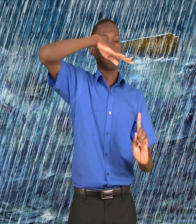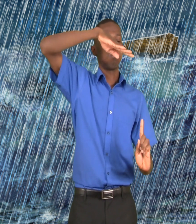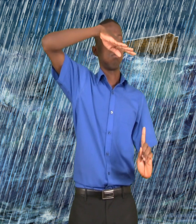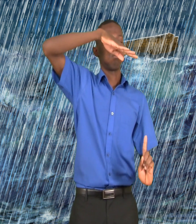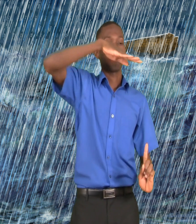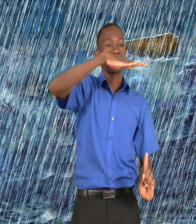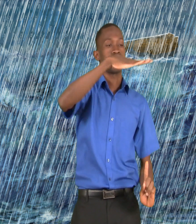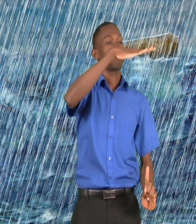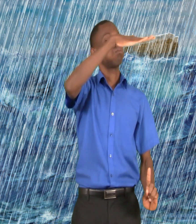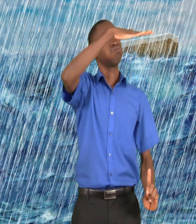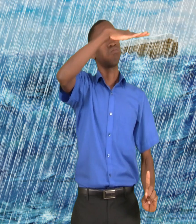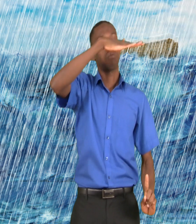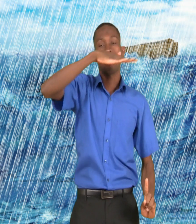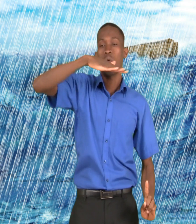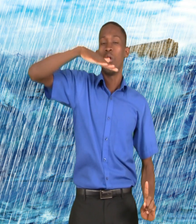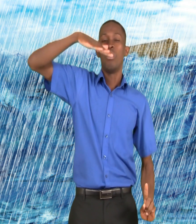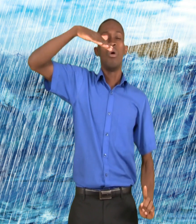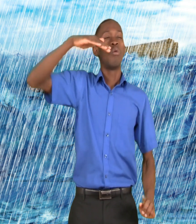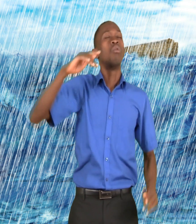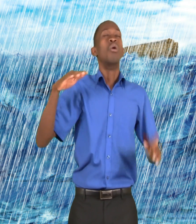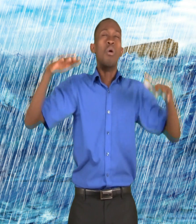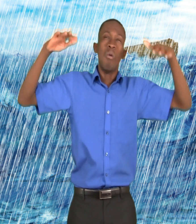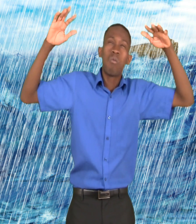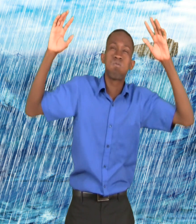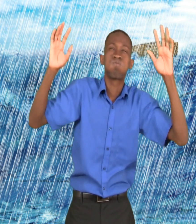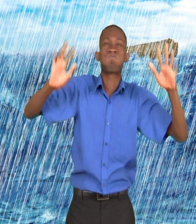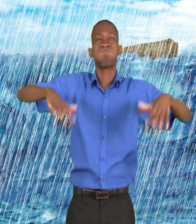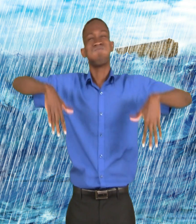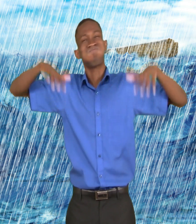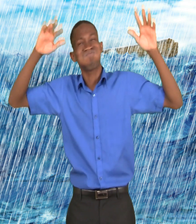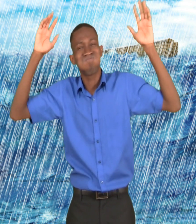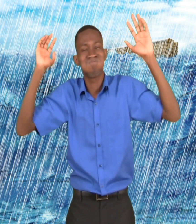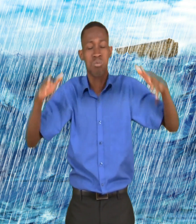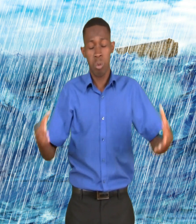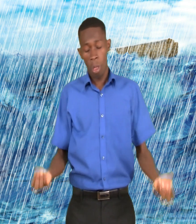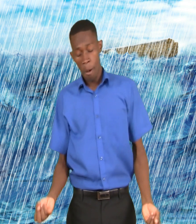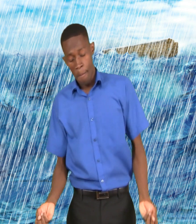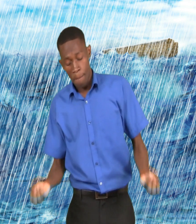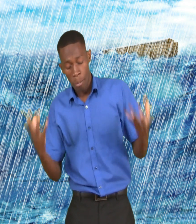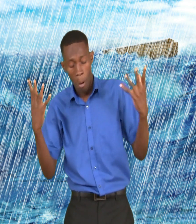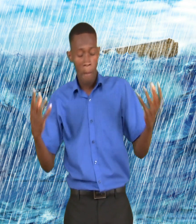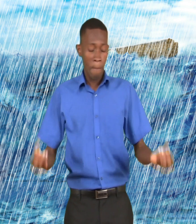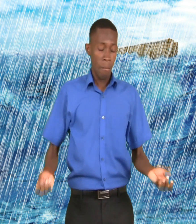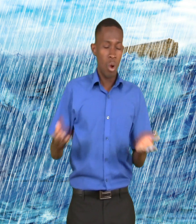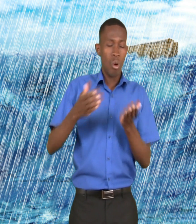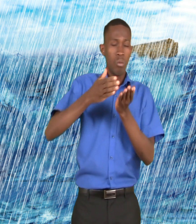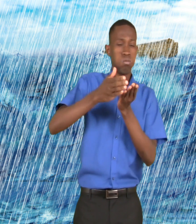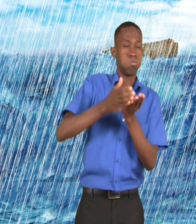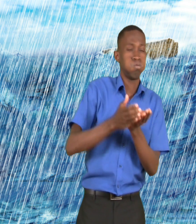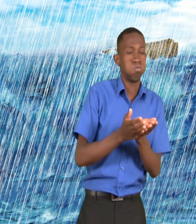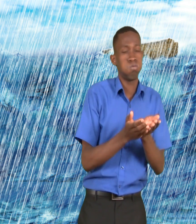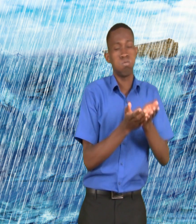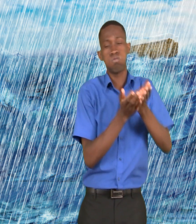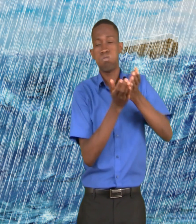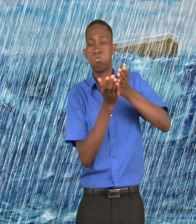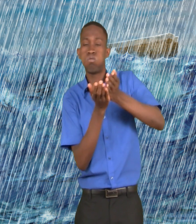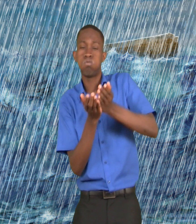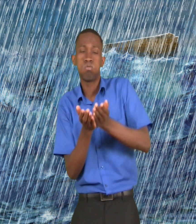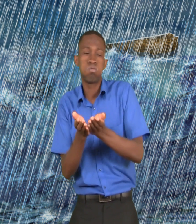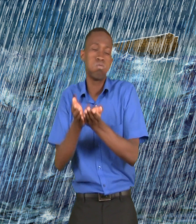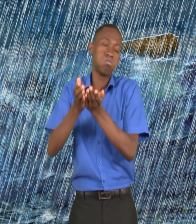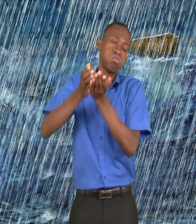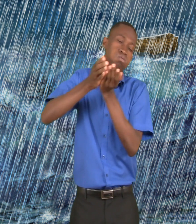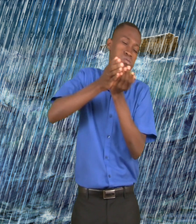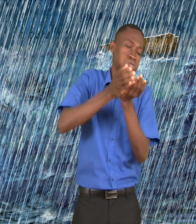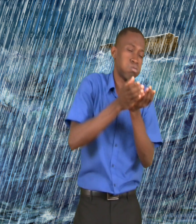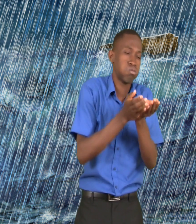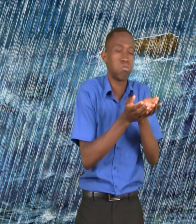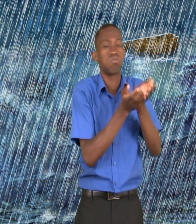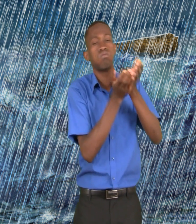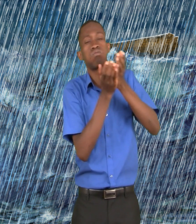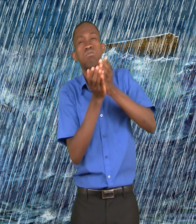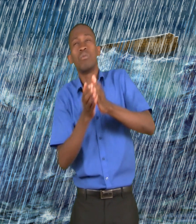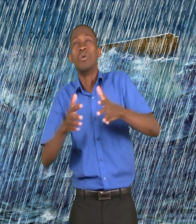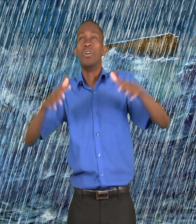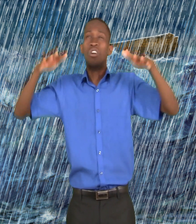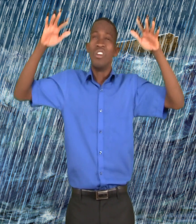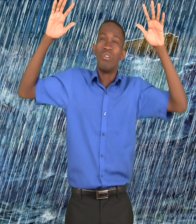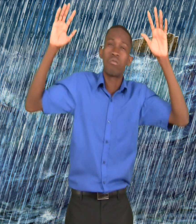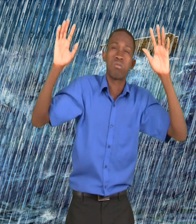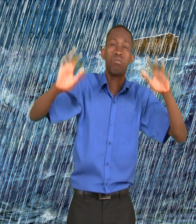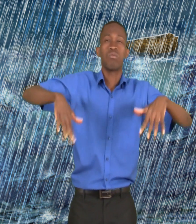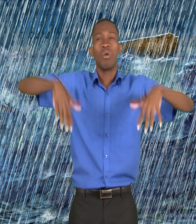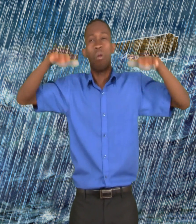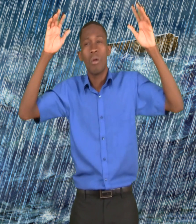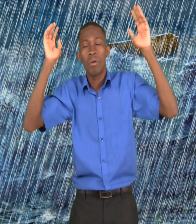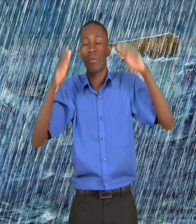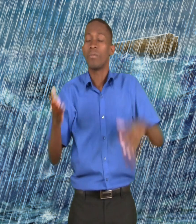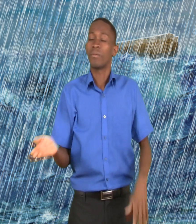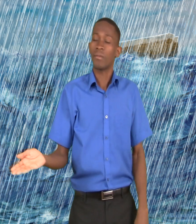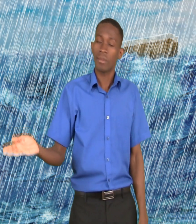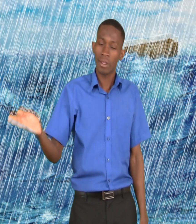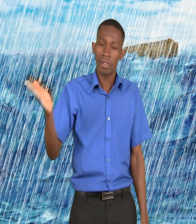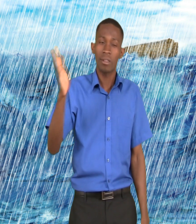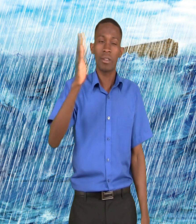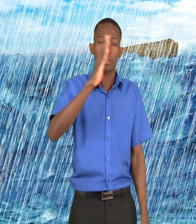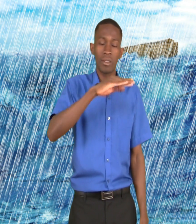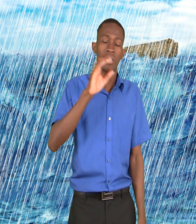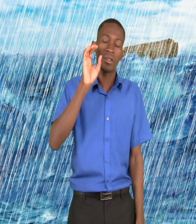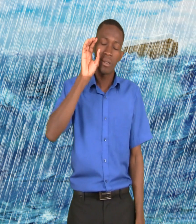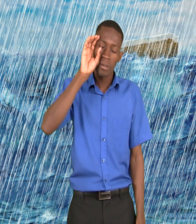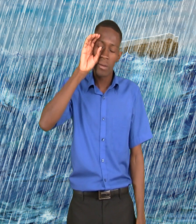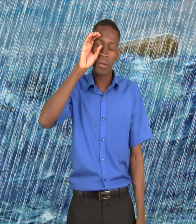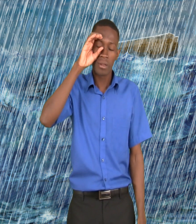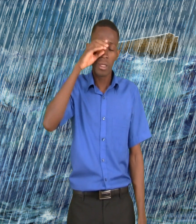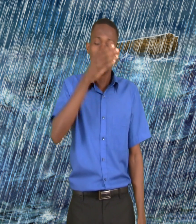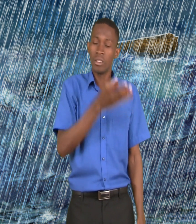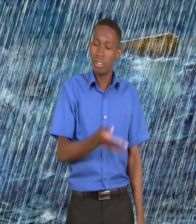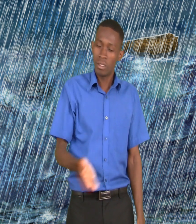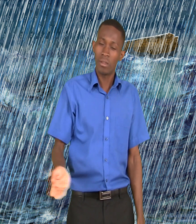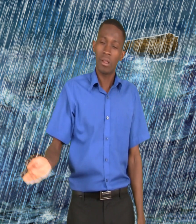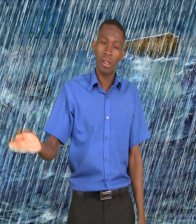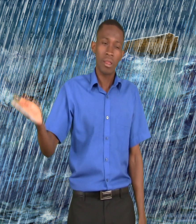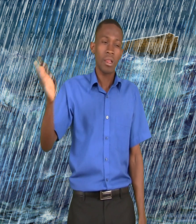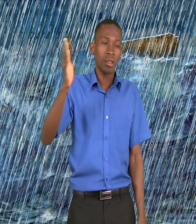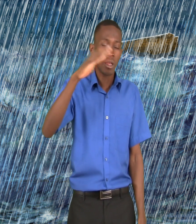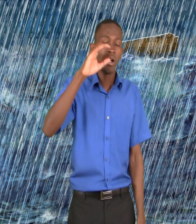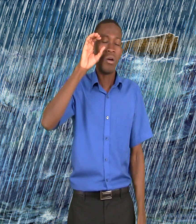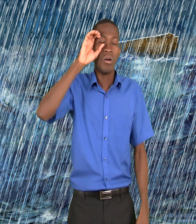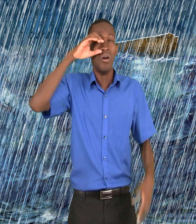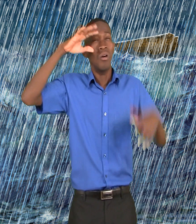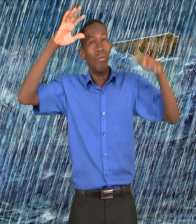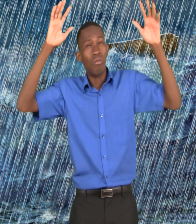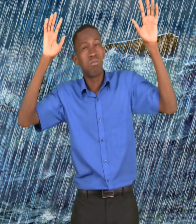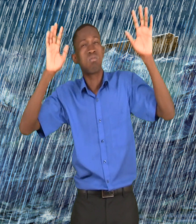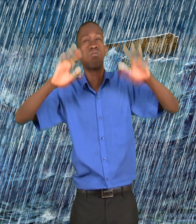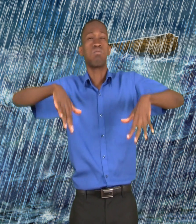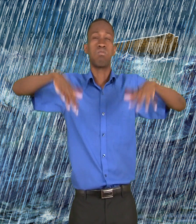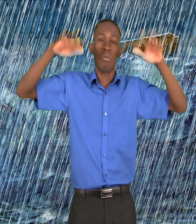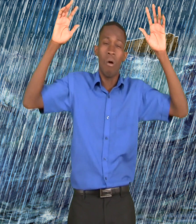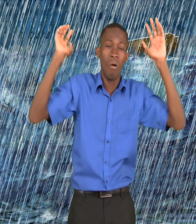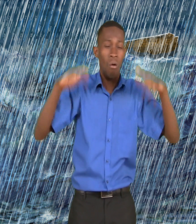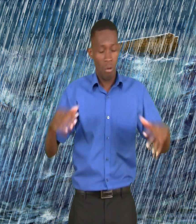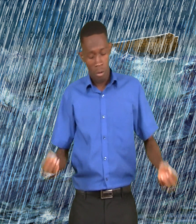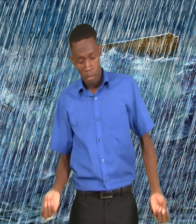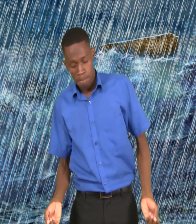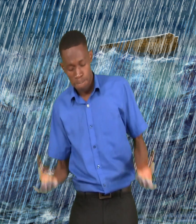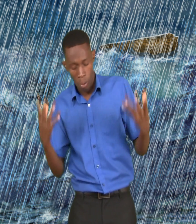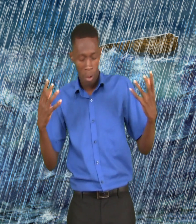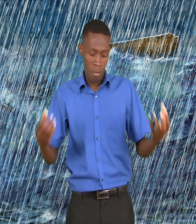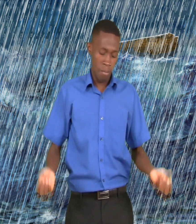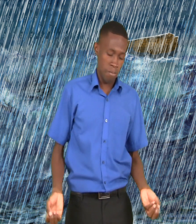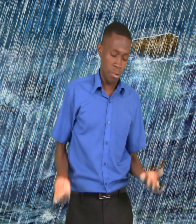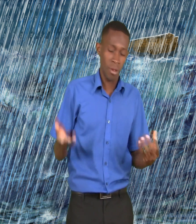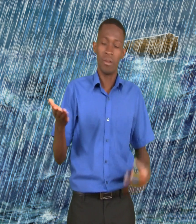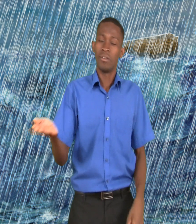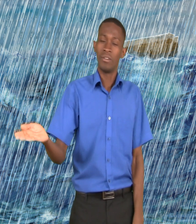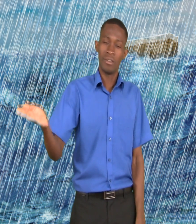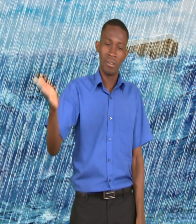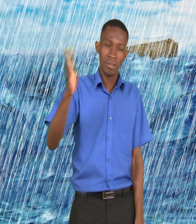For forty days the flood kept coming on the earth, and the waters rose and lifted the ark high above the earth.